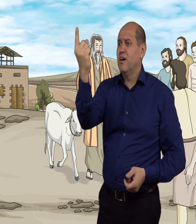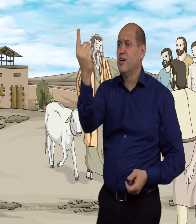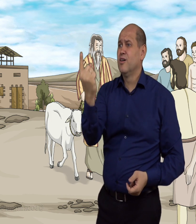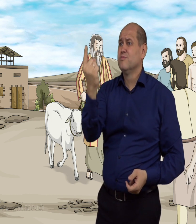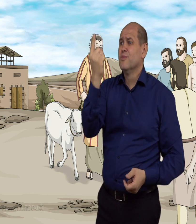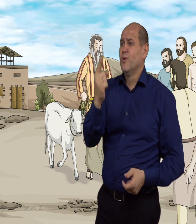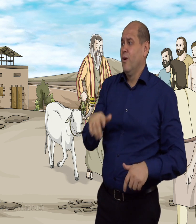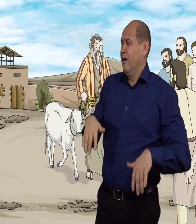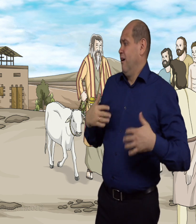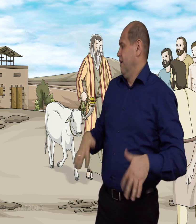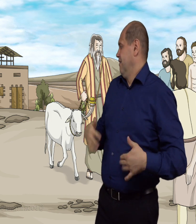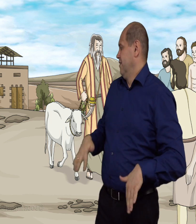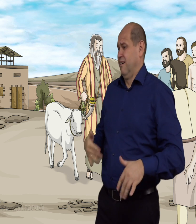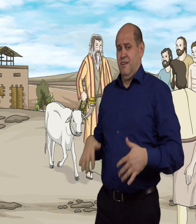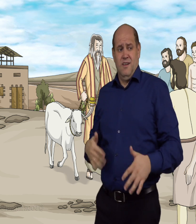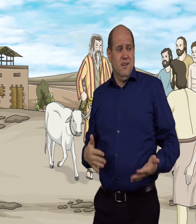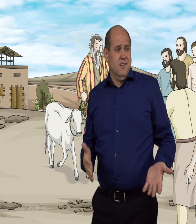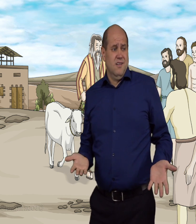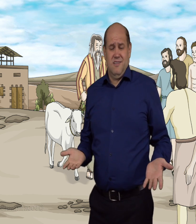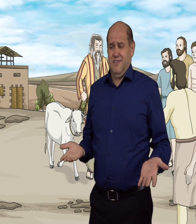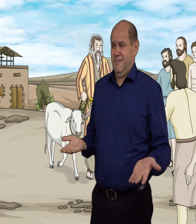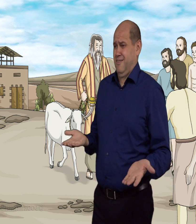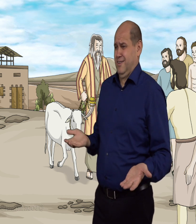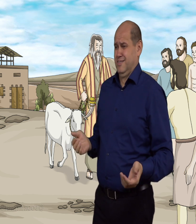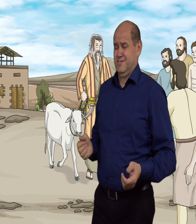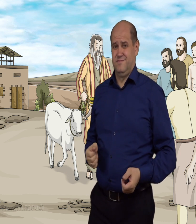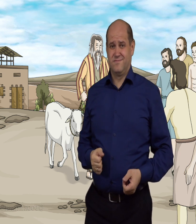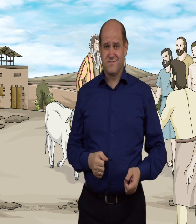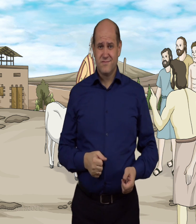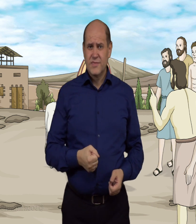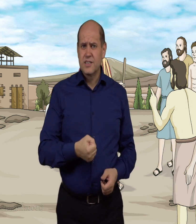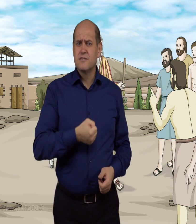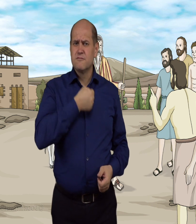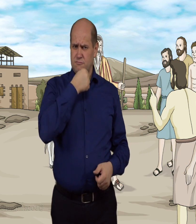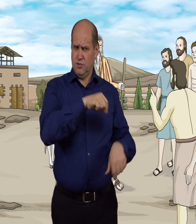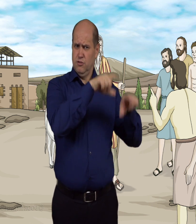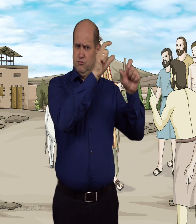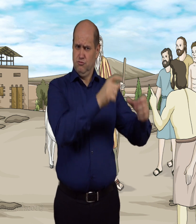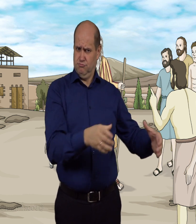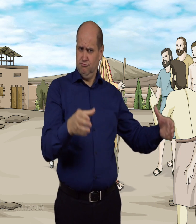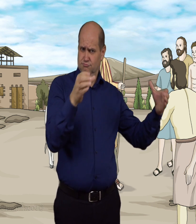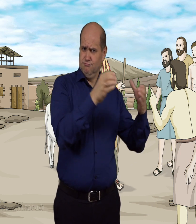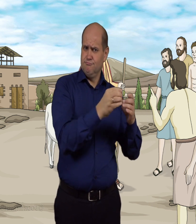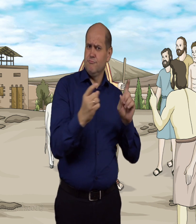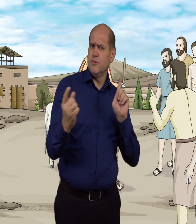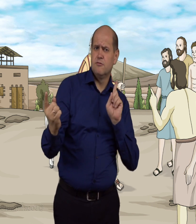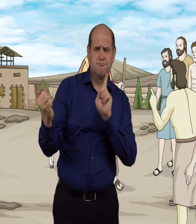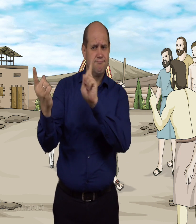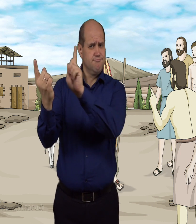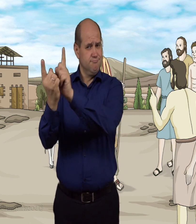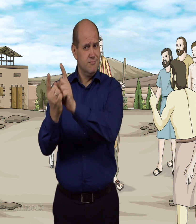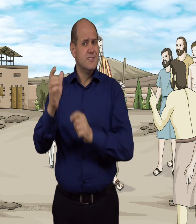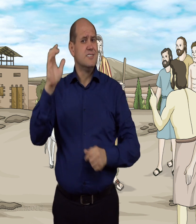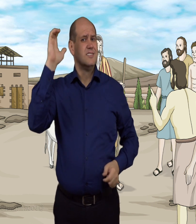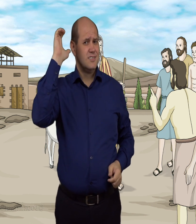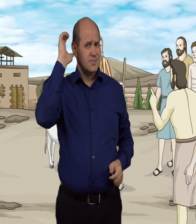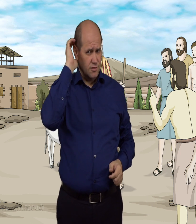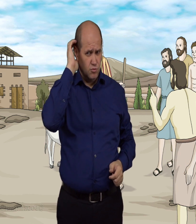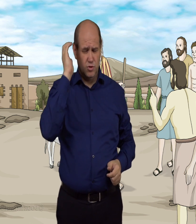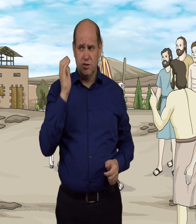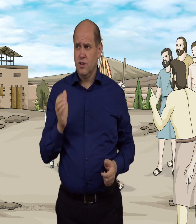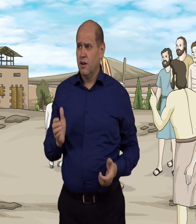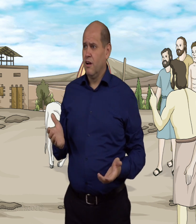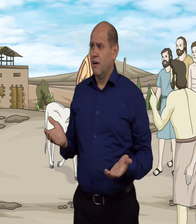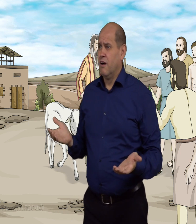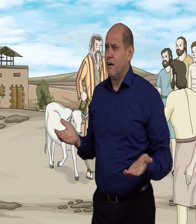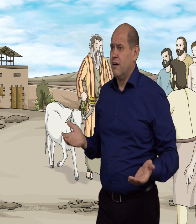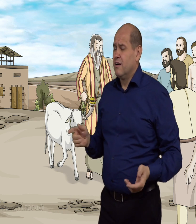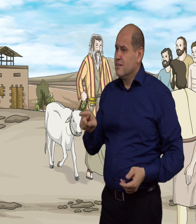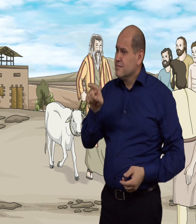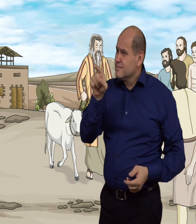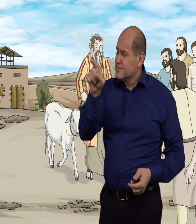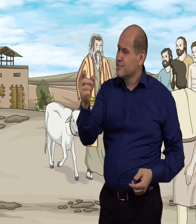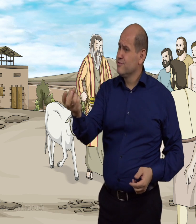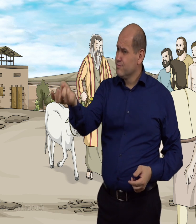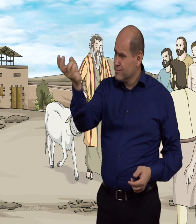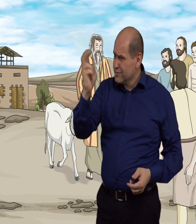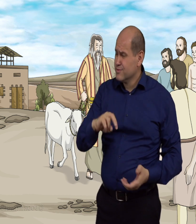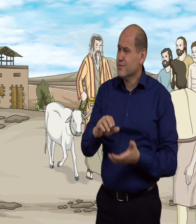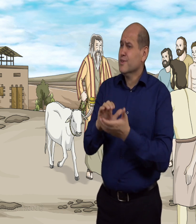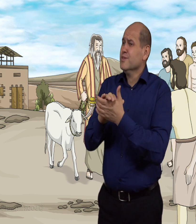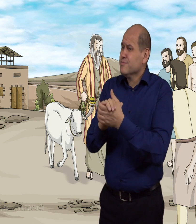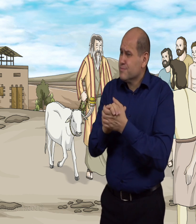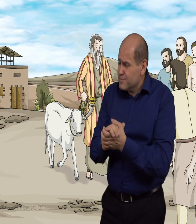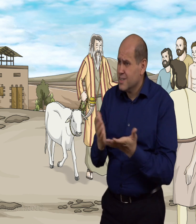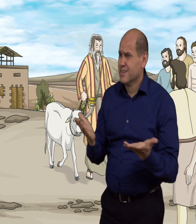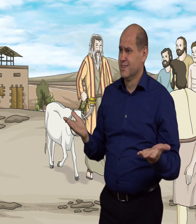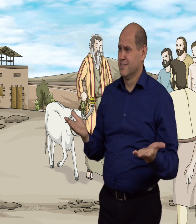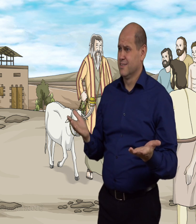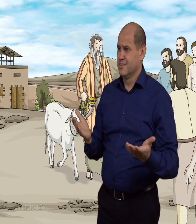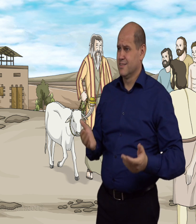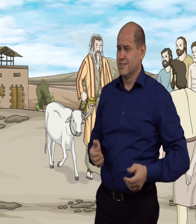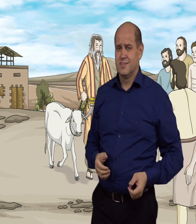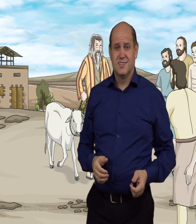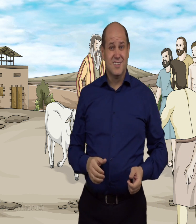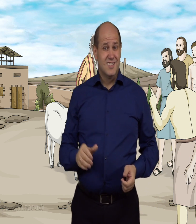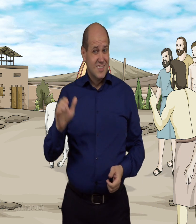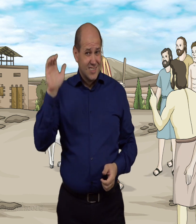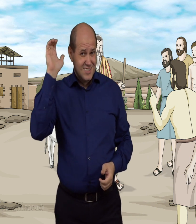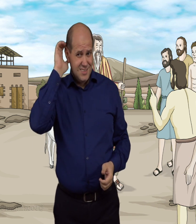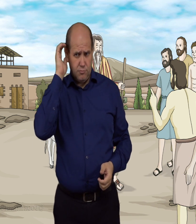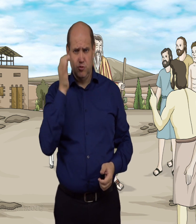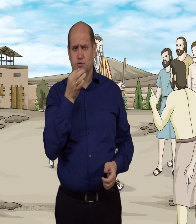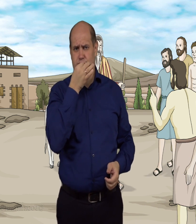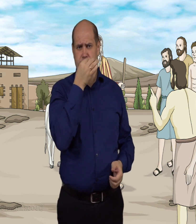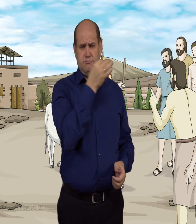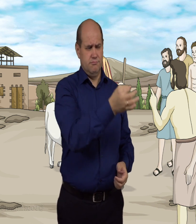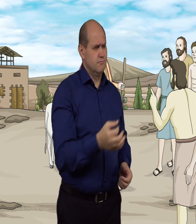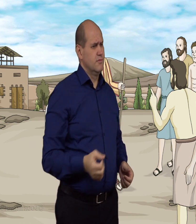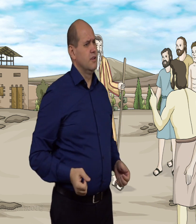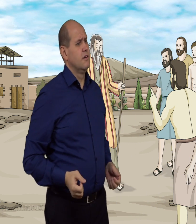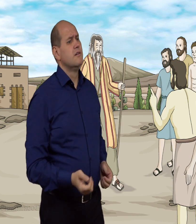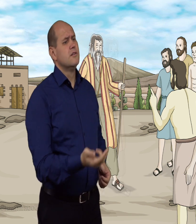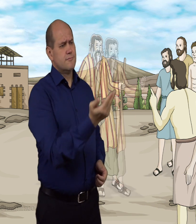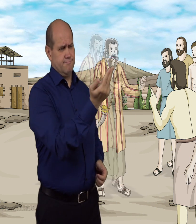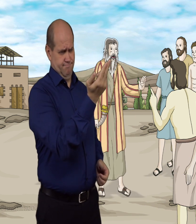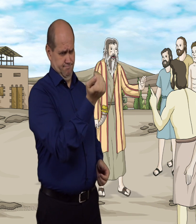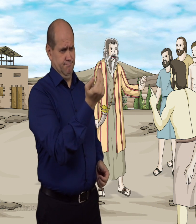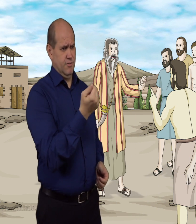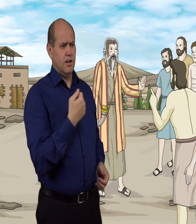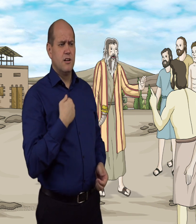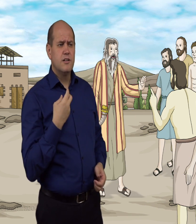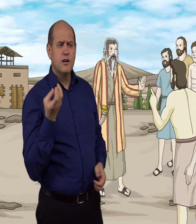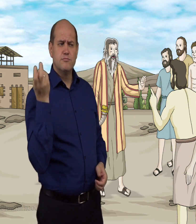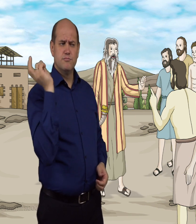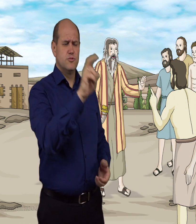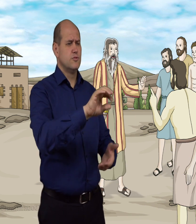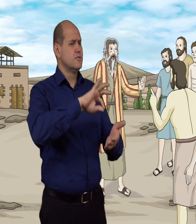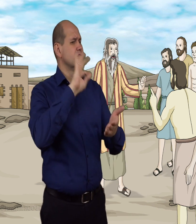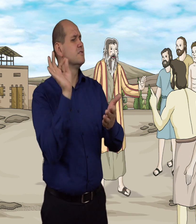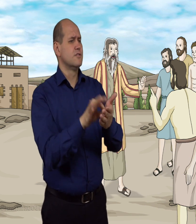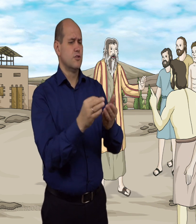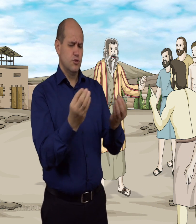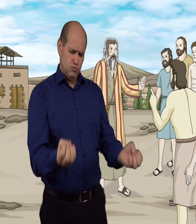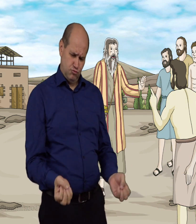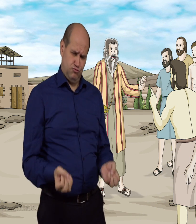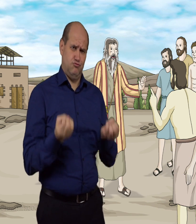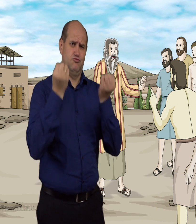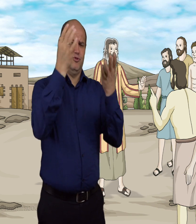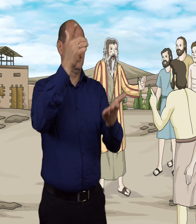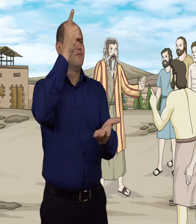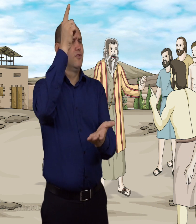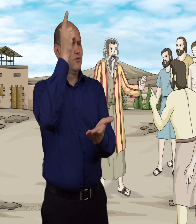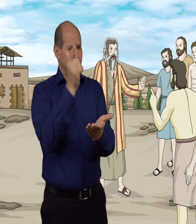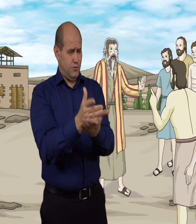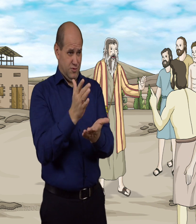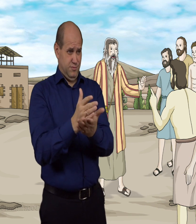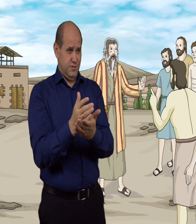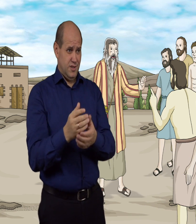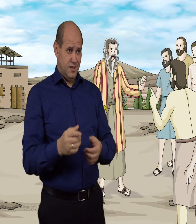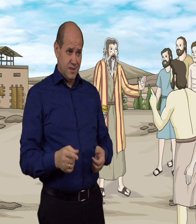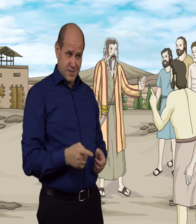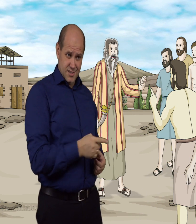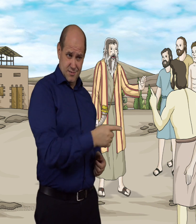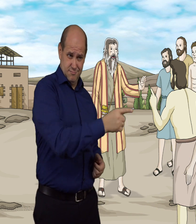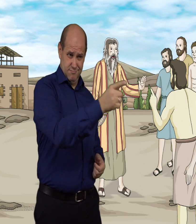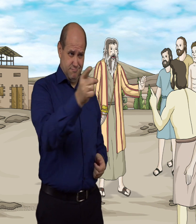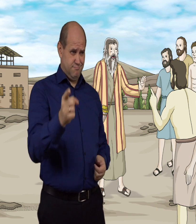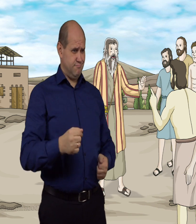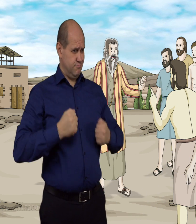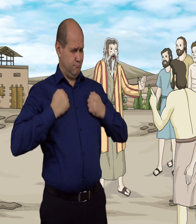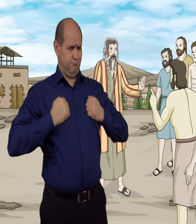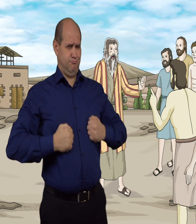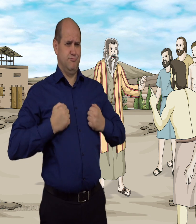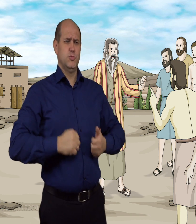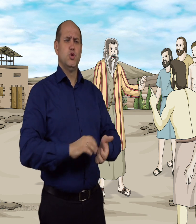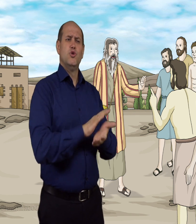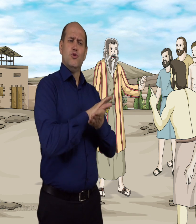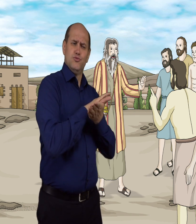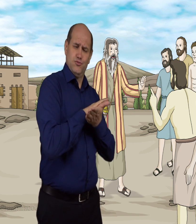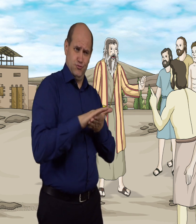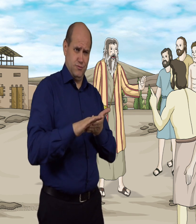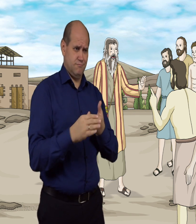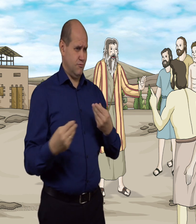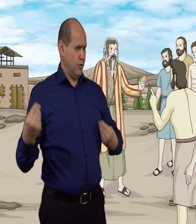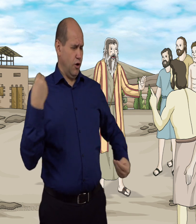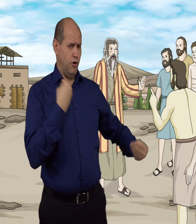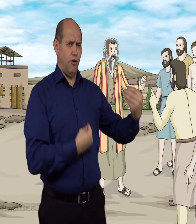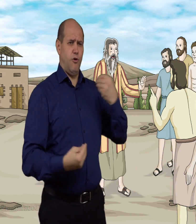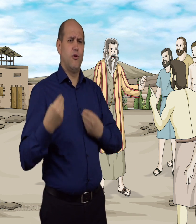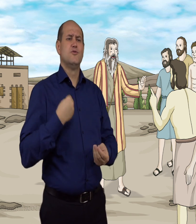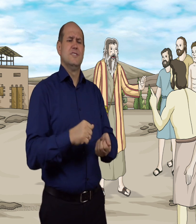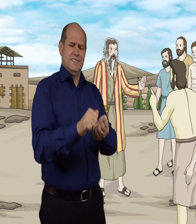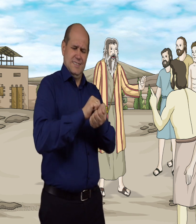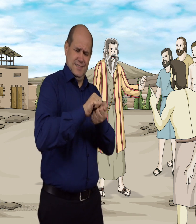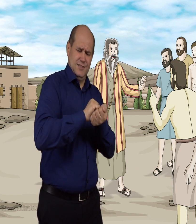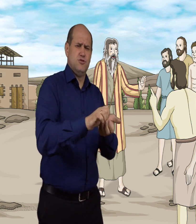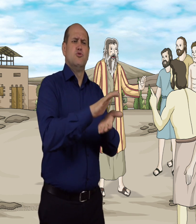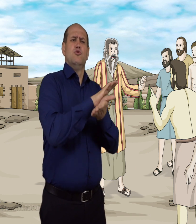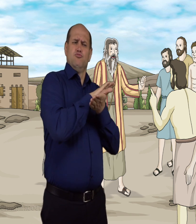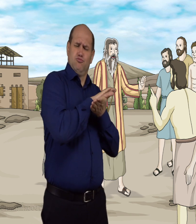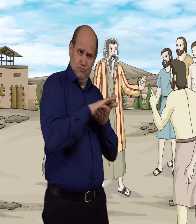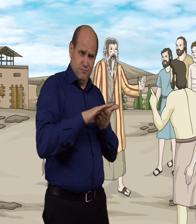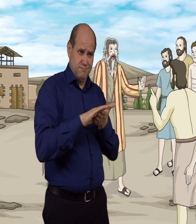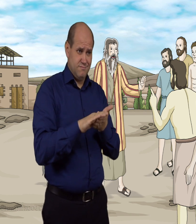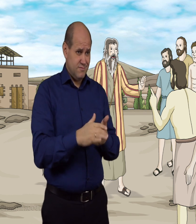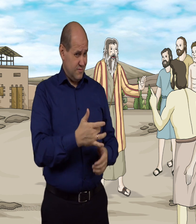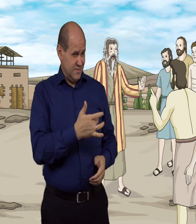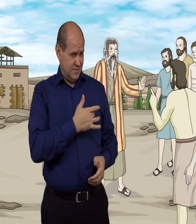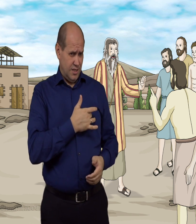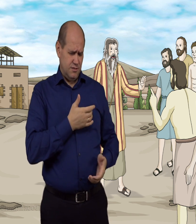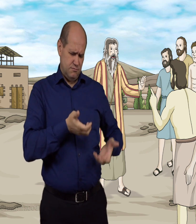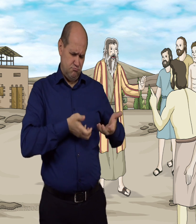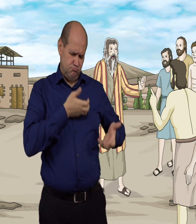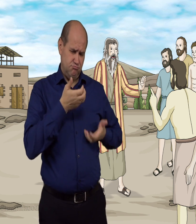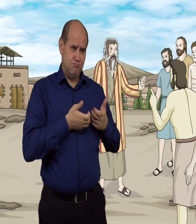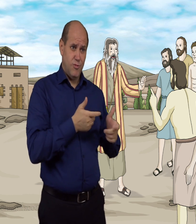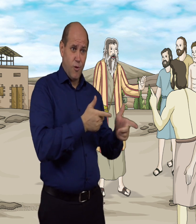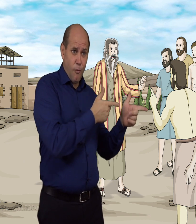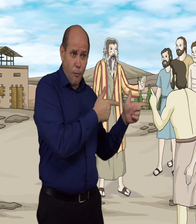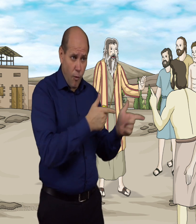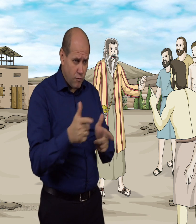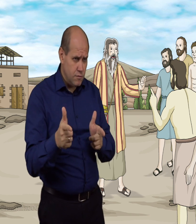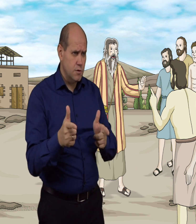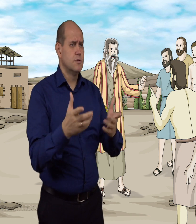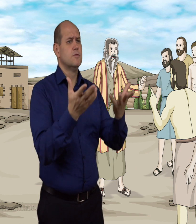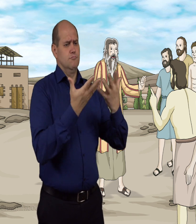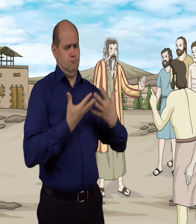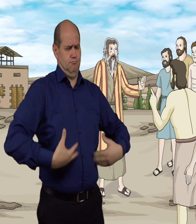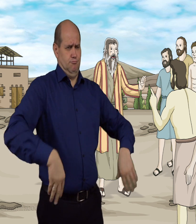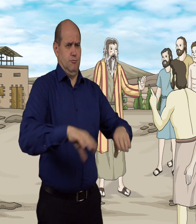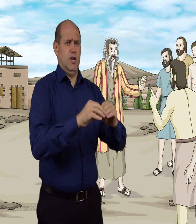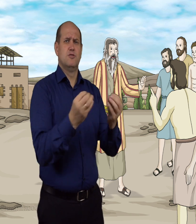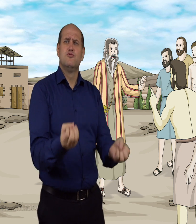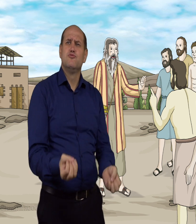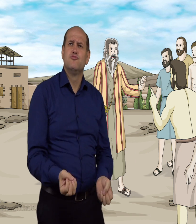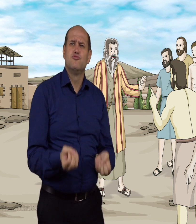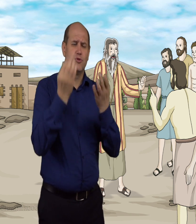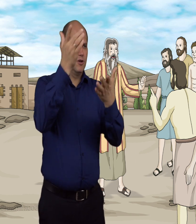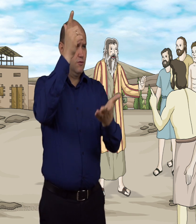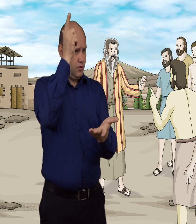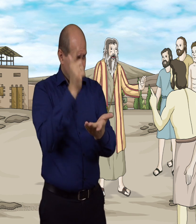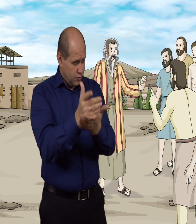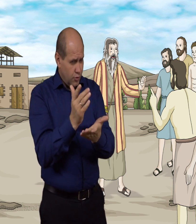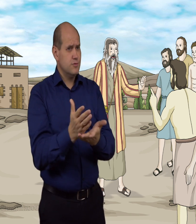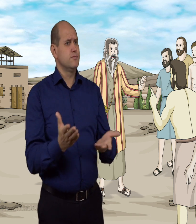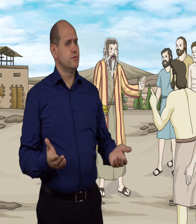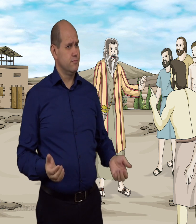When the elders of the town met him, they trembled and asked, “Do you come in peace?”